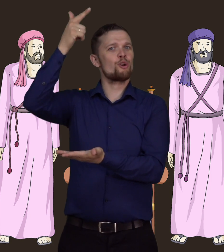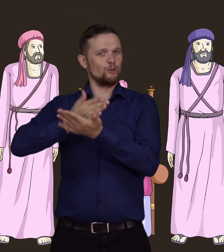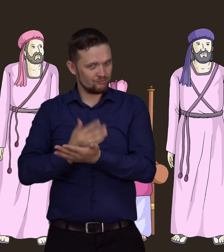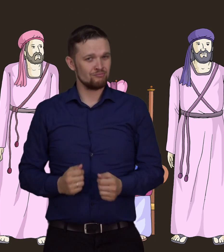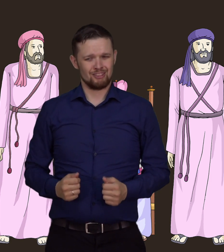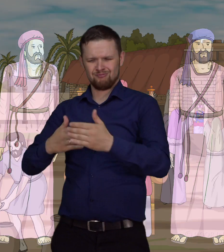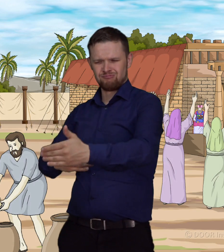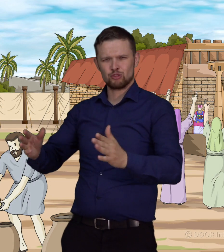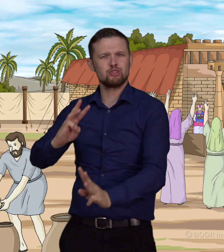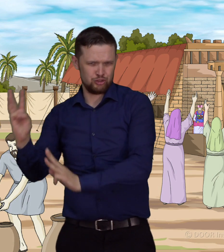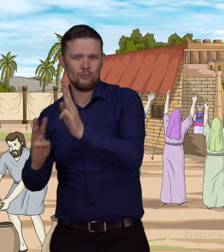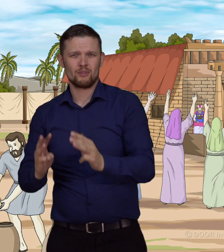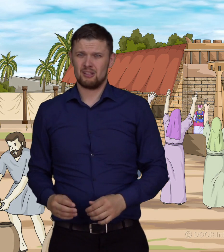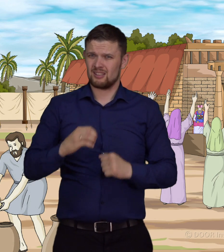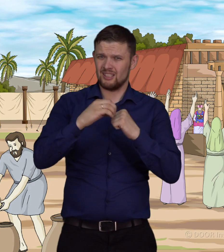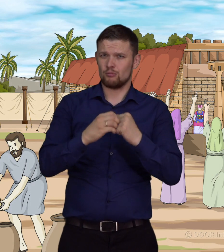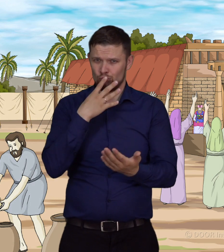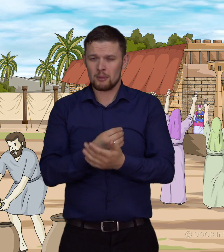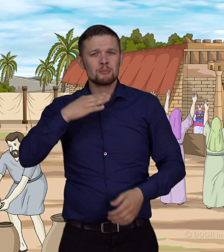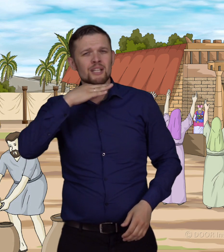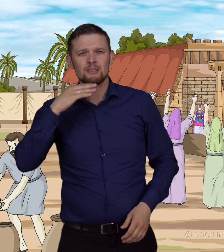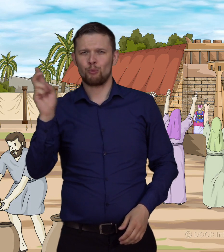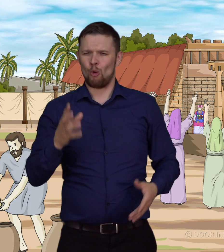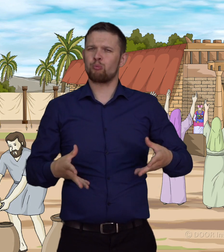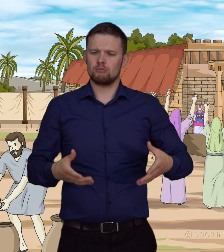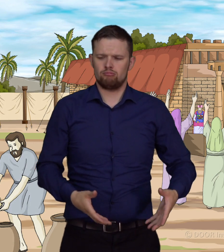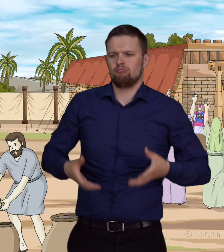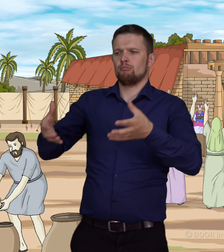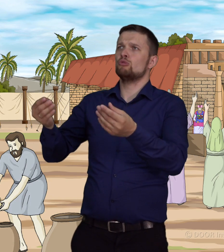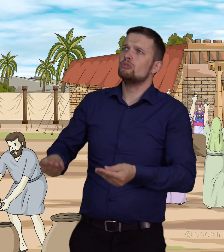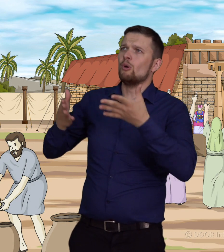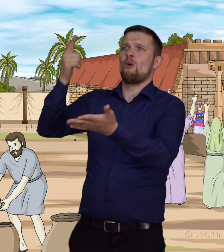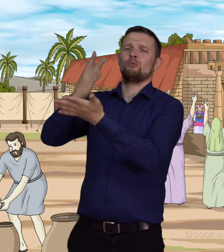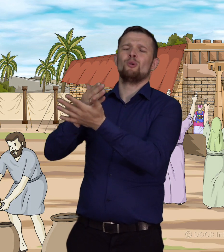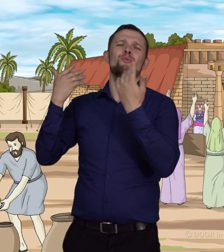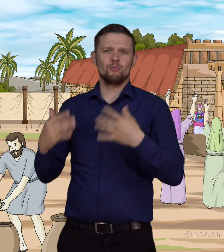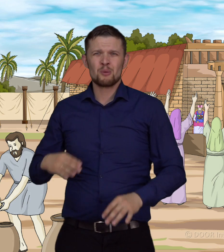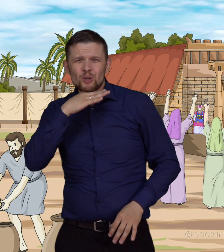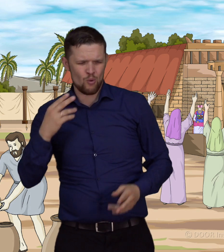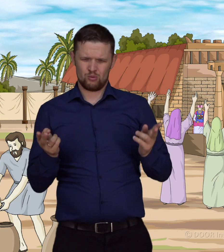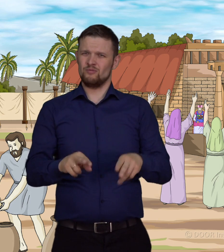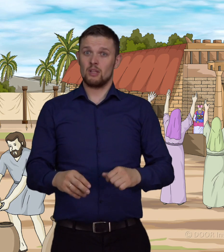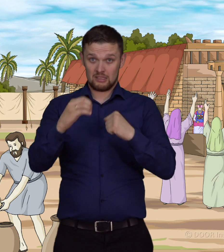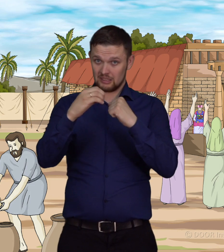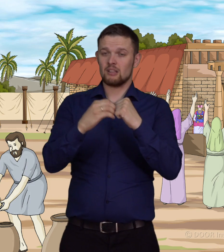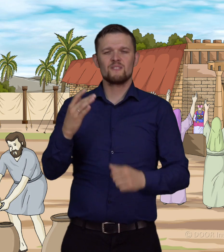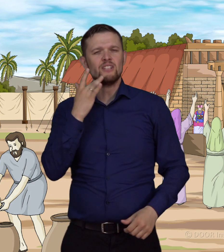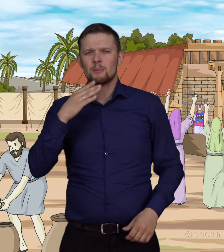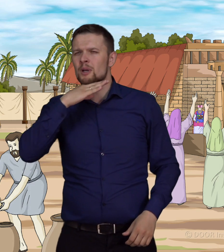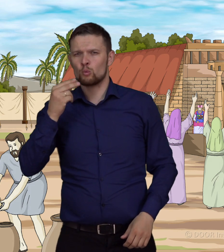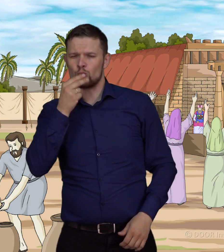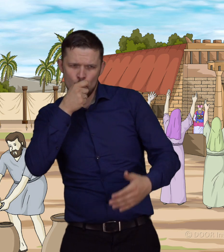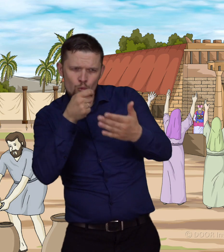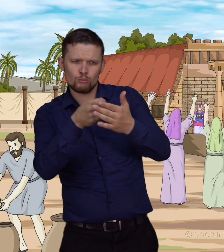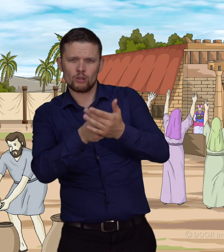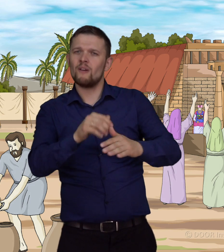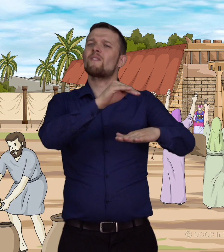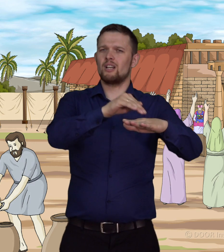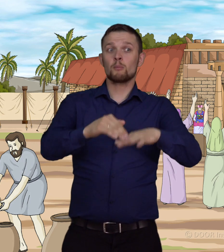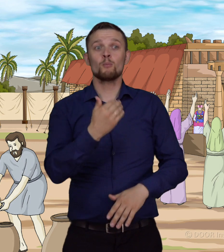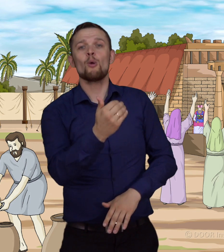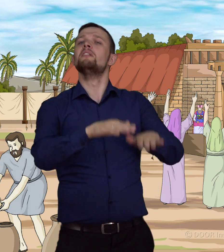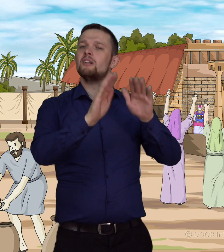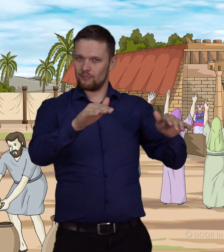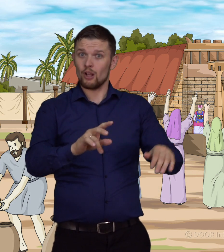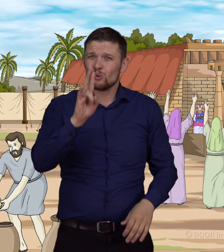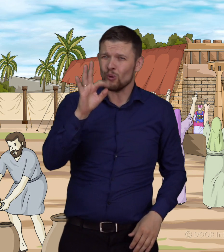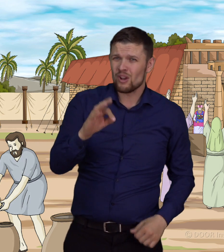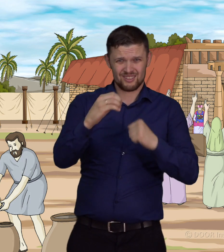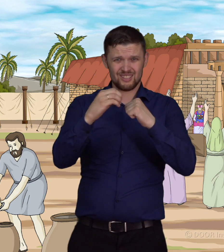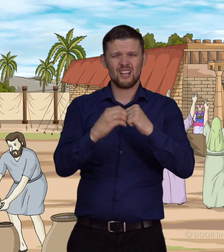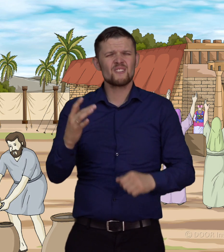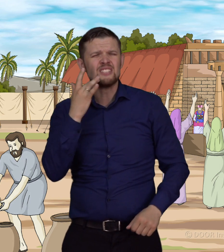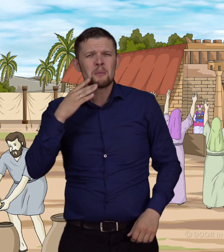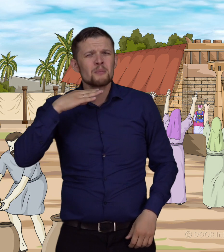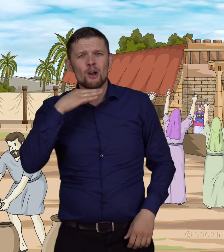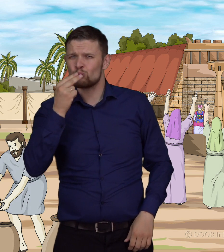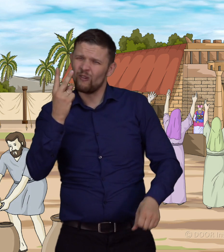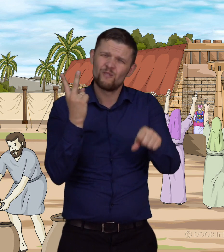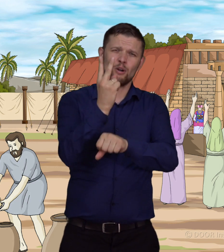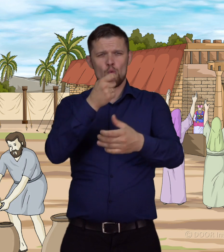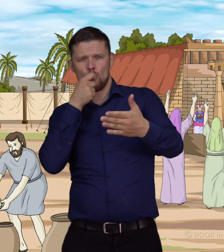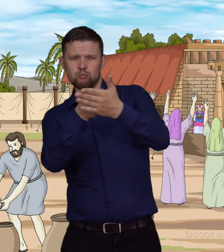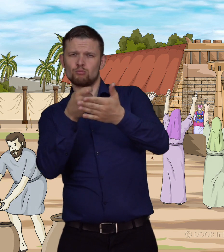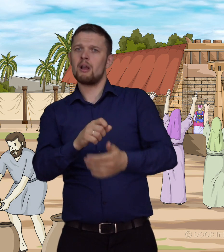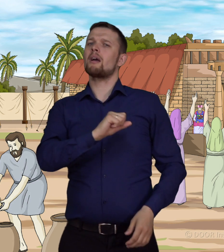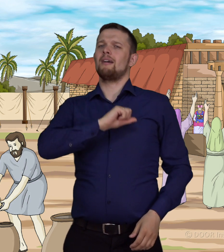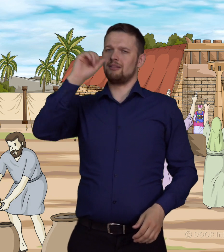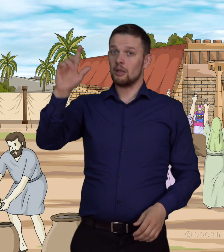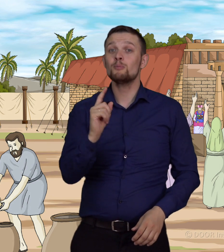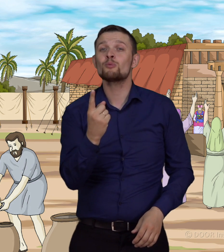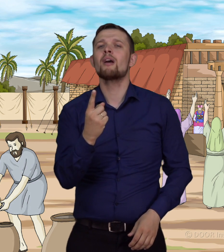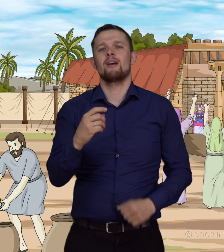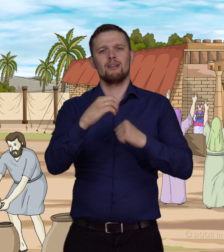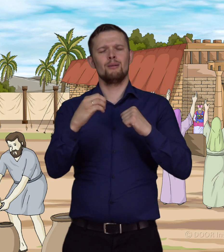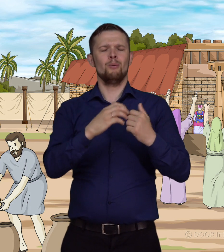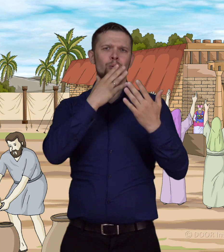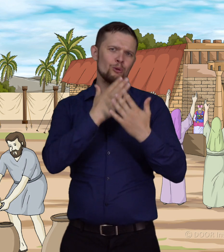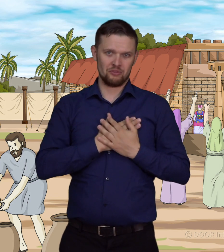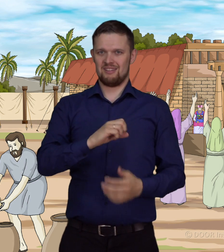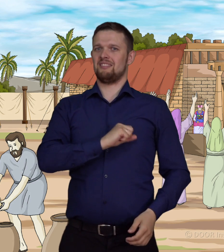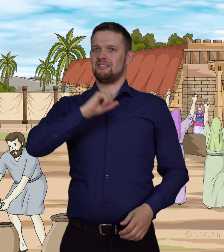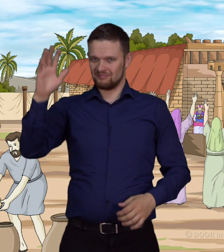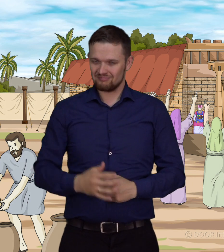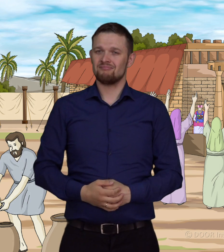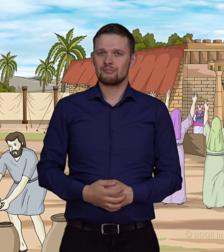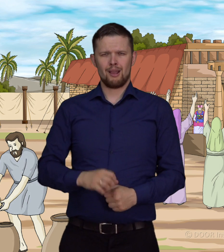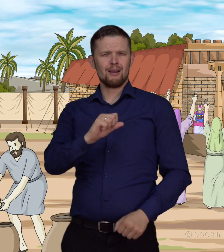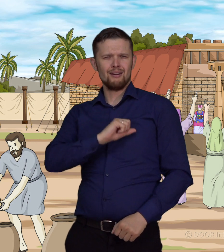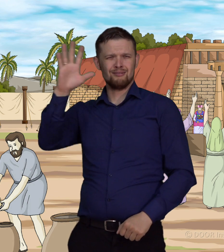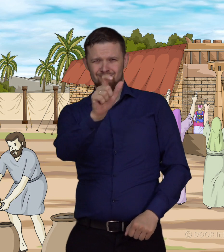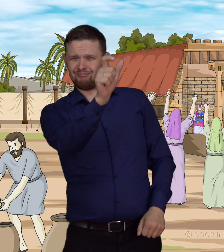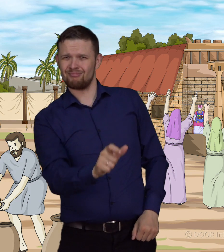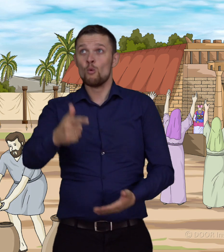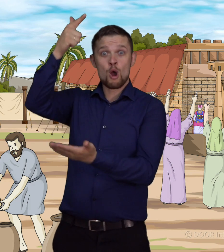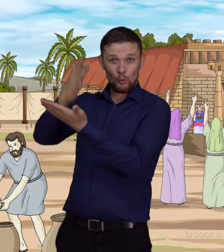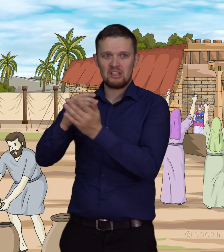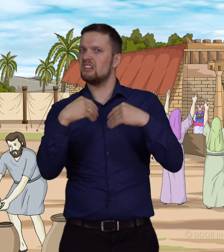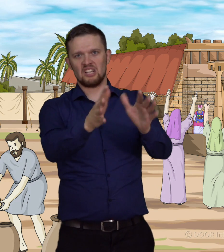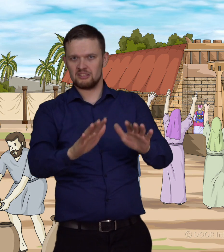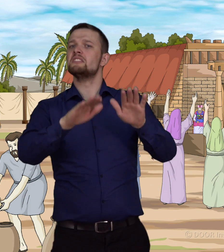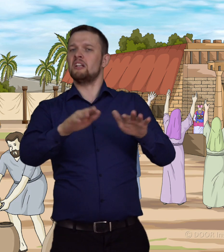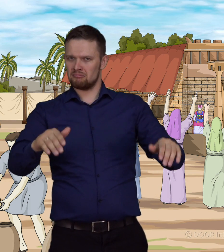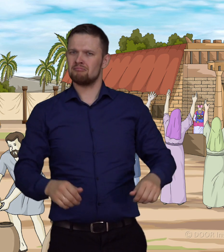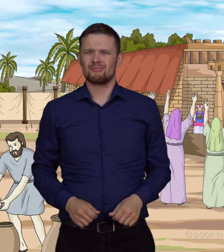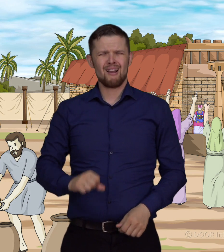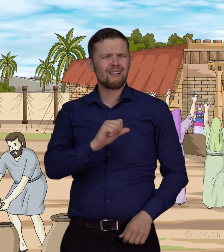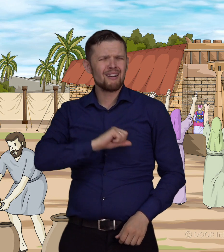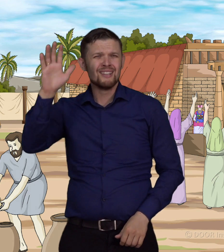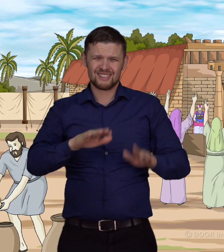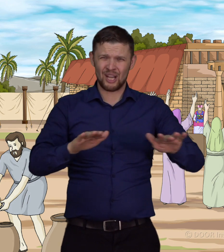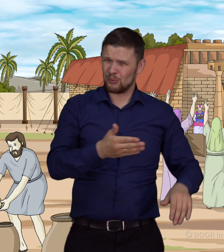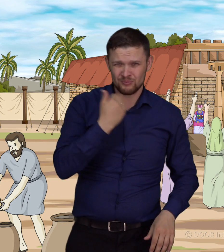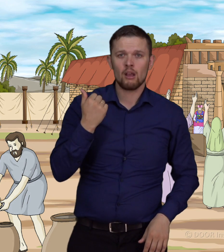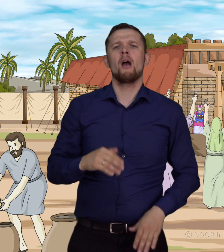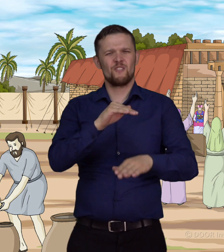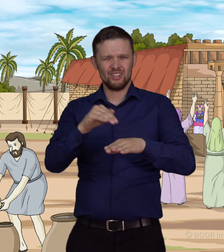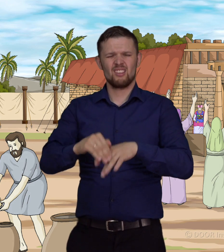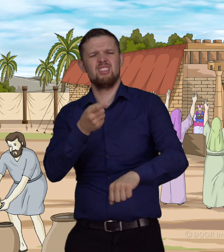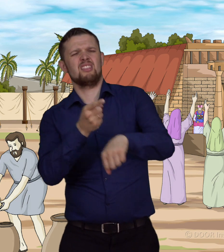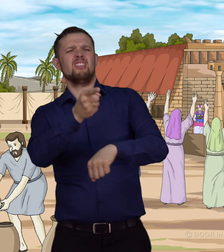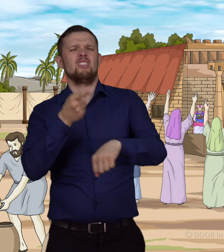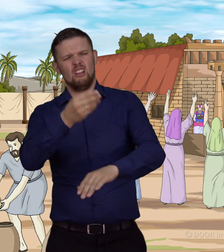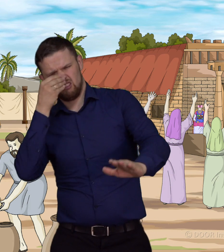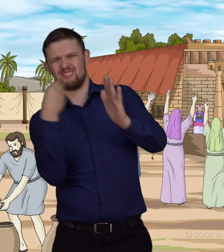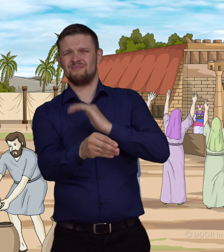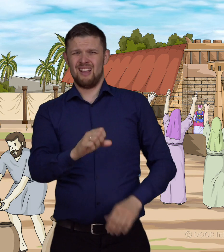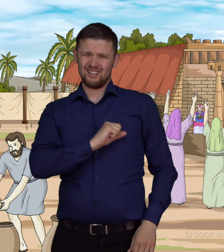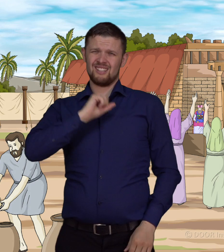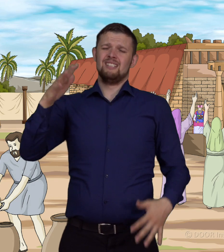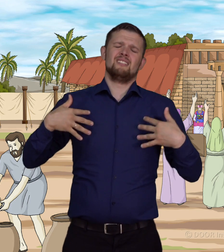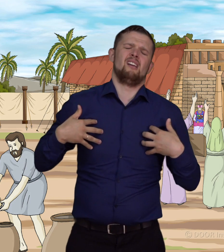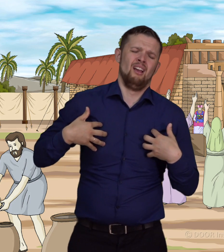And whenever the day came for Elkanah to present his sacrifice, he would give portions to his wife Peninnah and to all her sons and daughters.